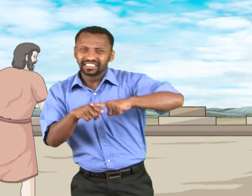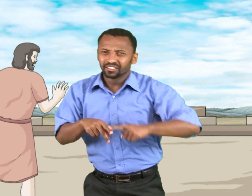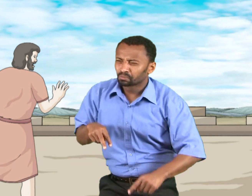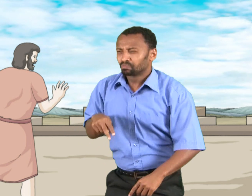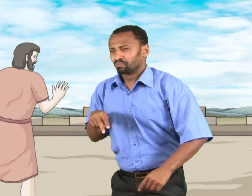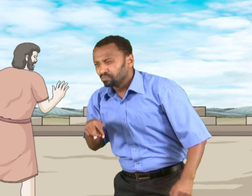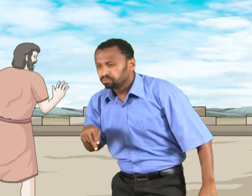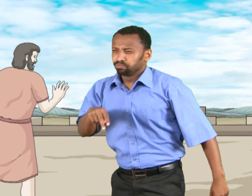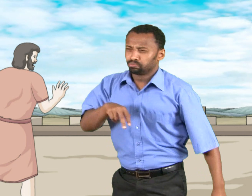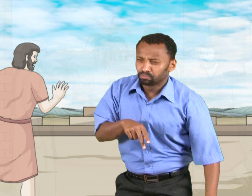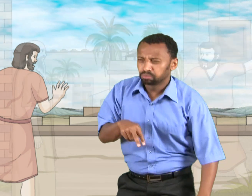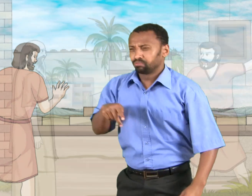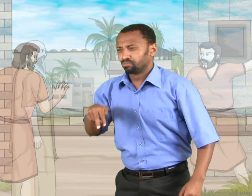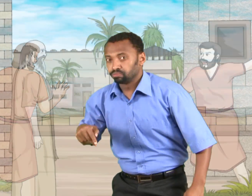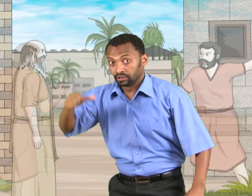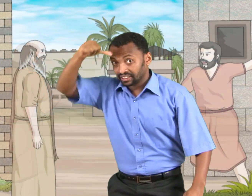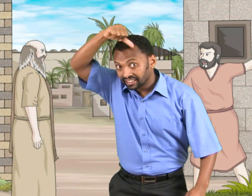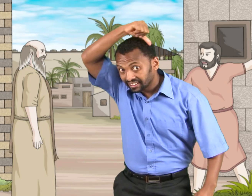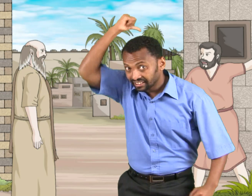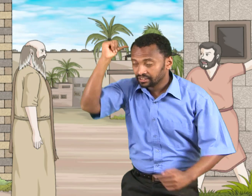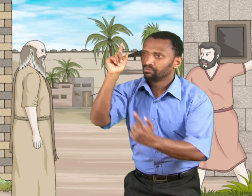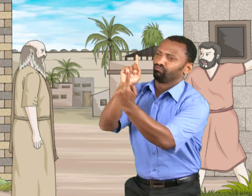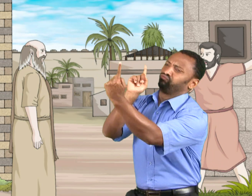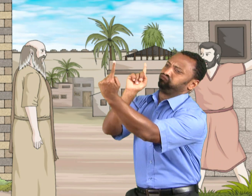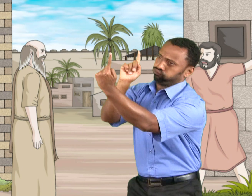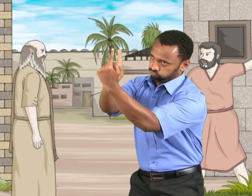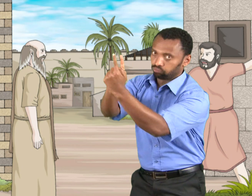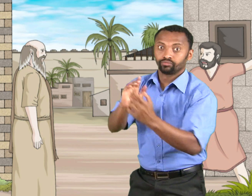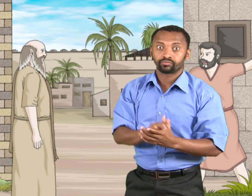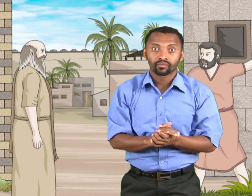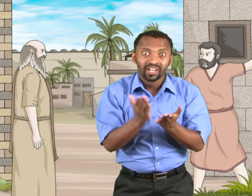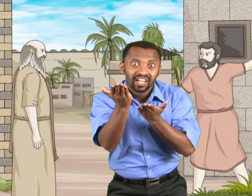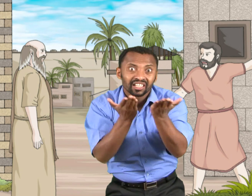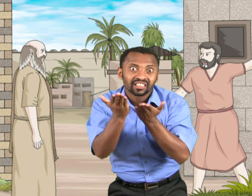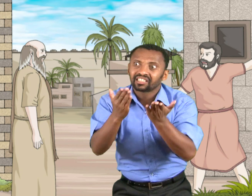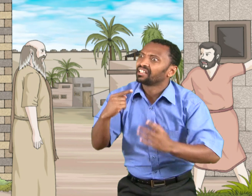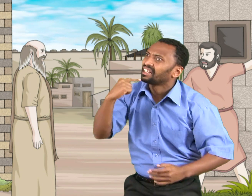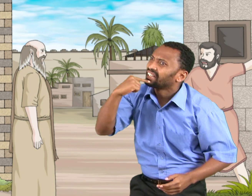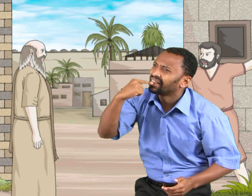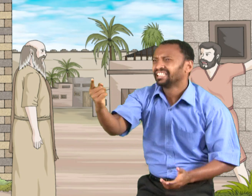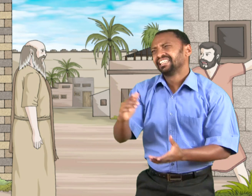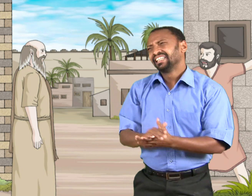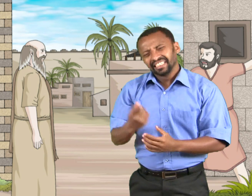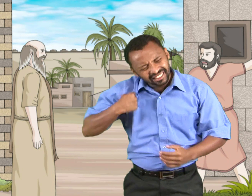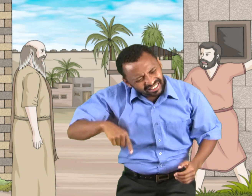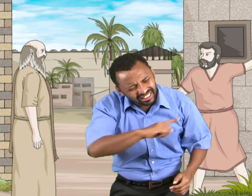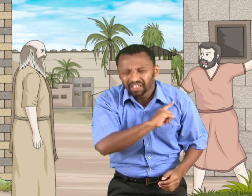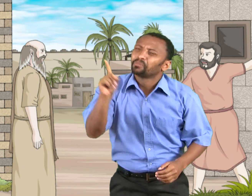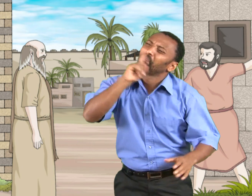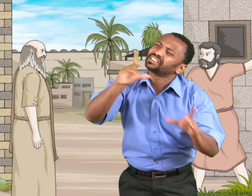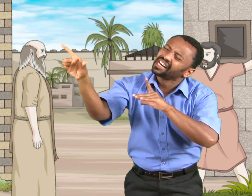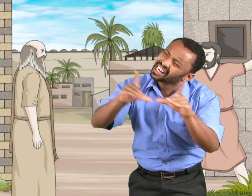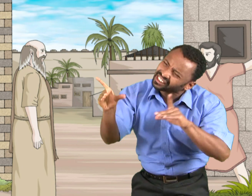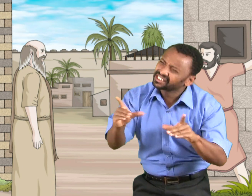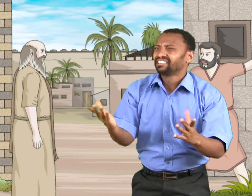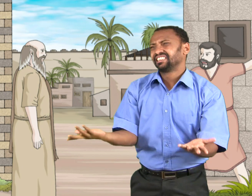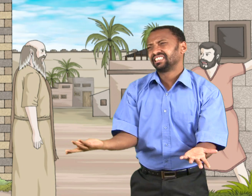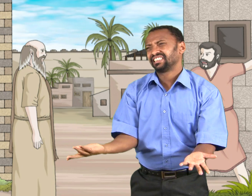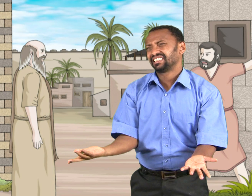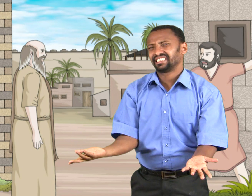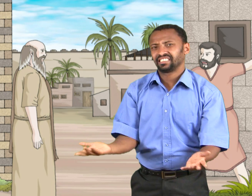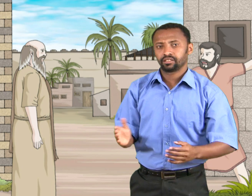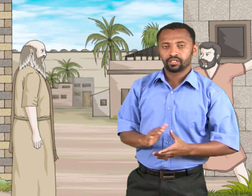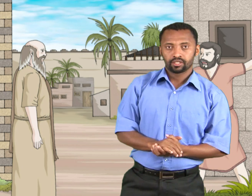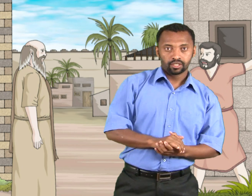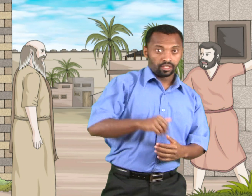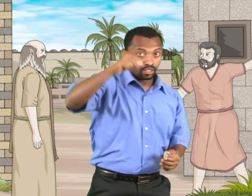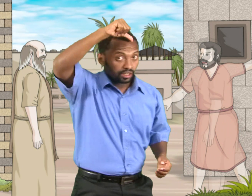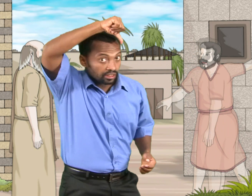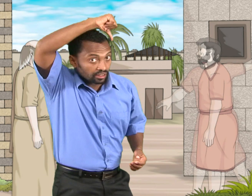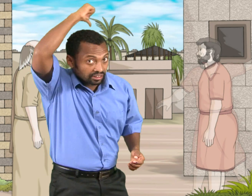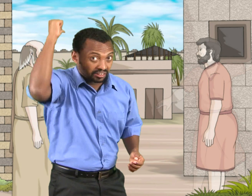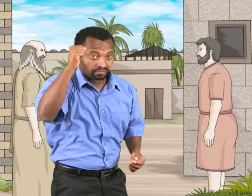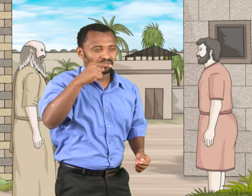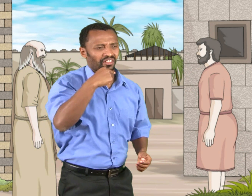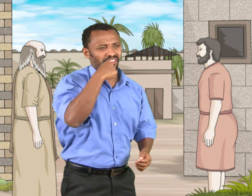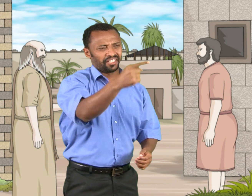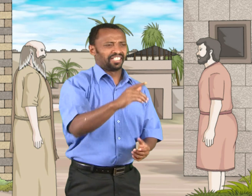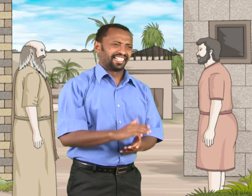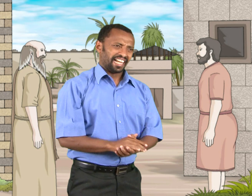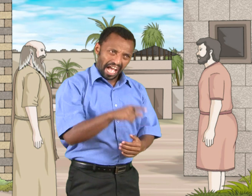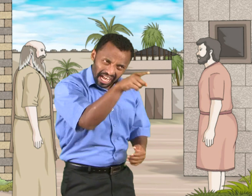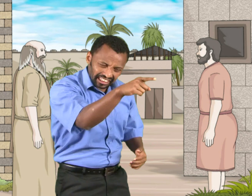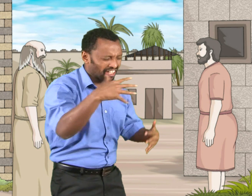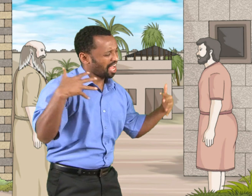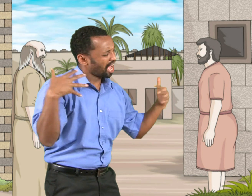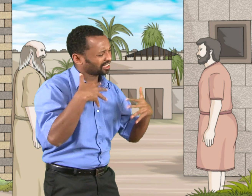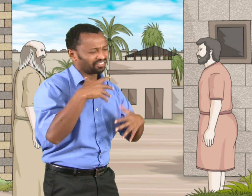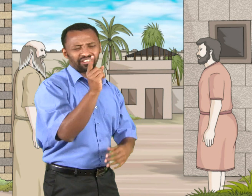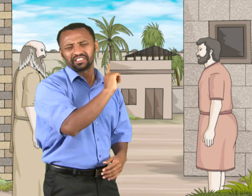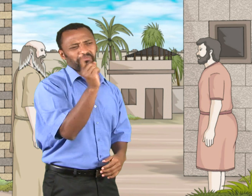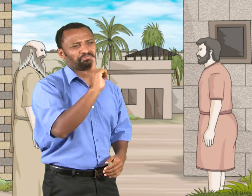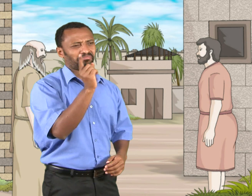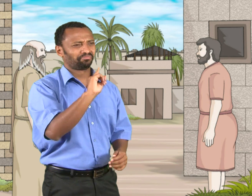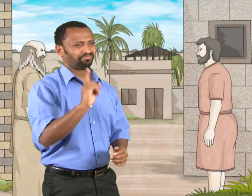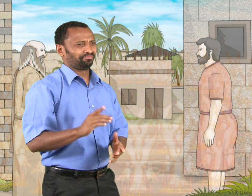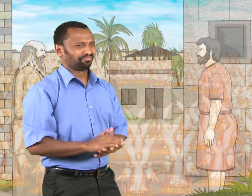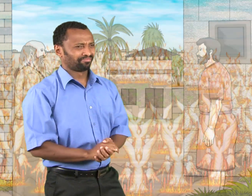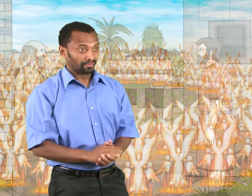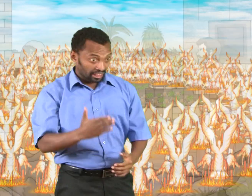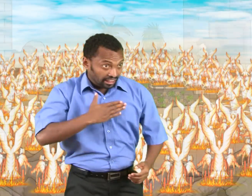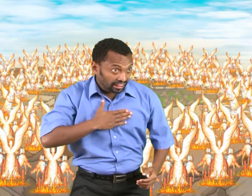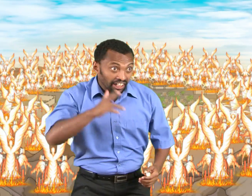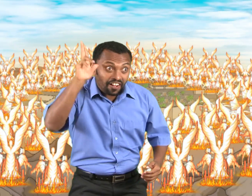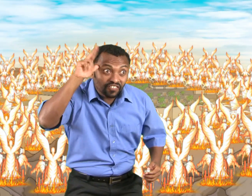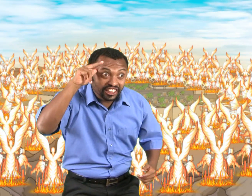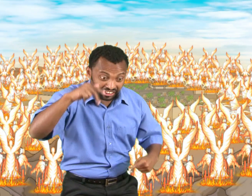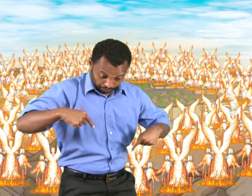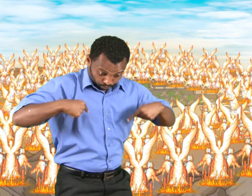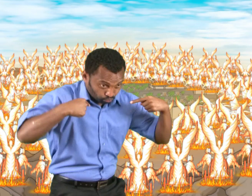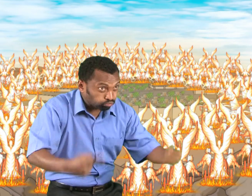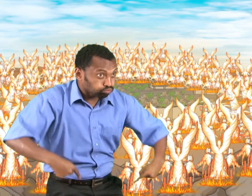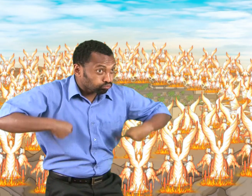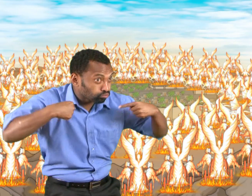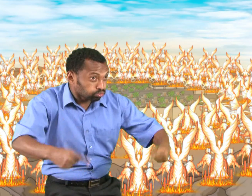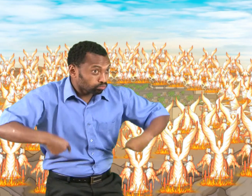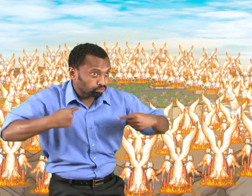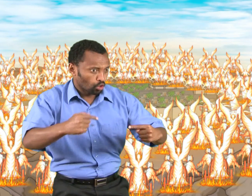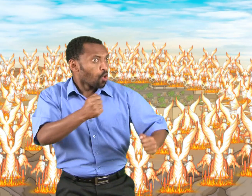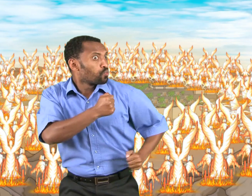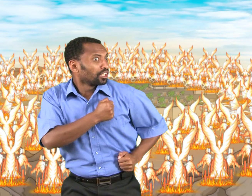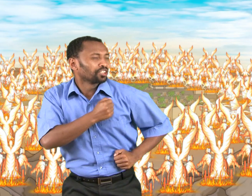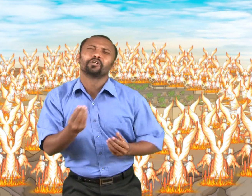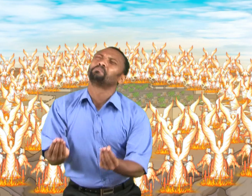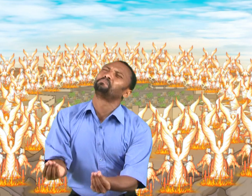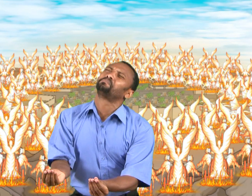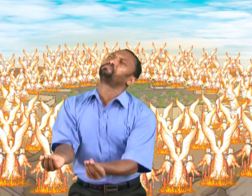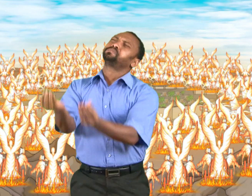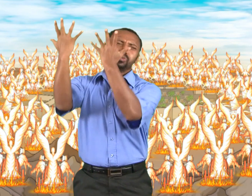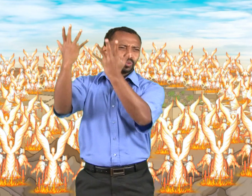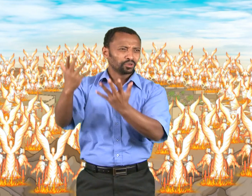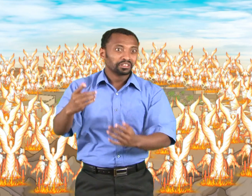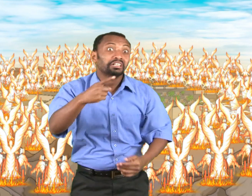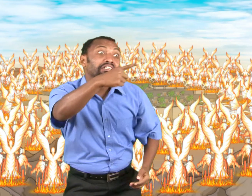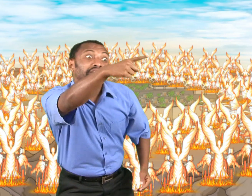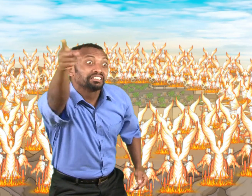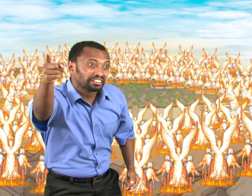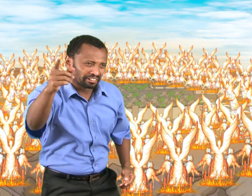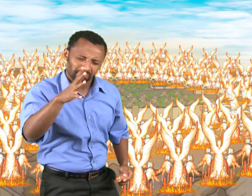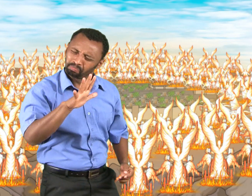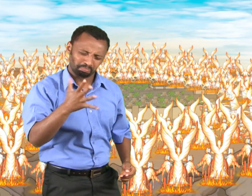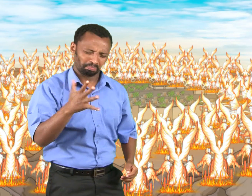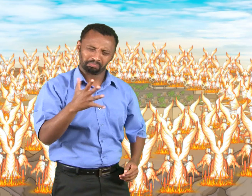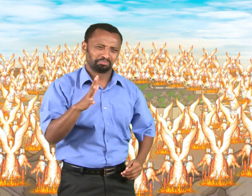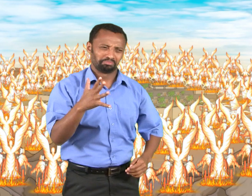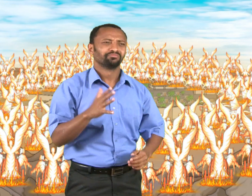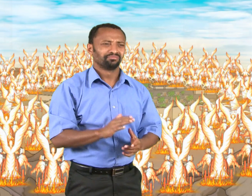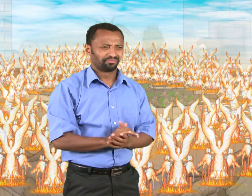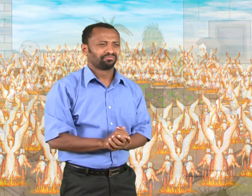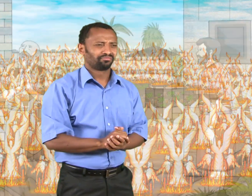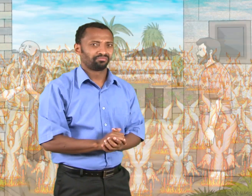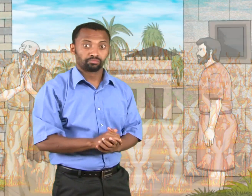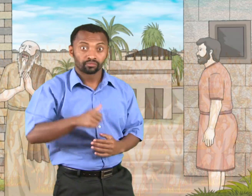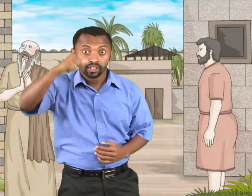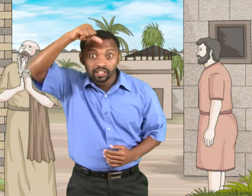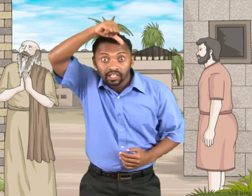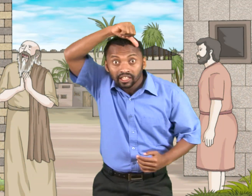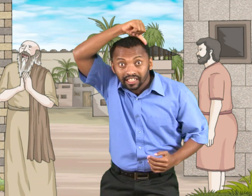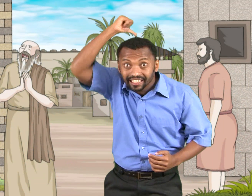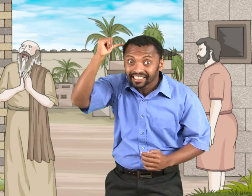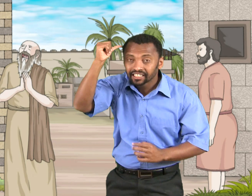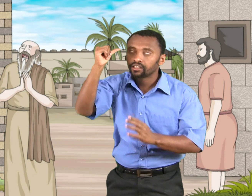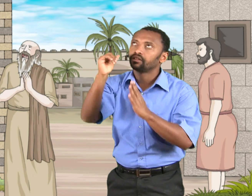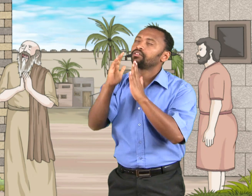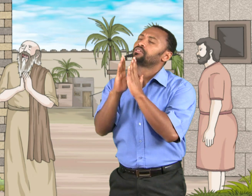So he asked Elisha, “Oh, my master, what are we to do?” “Do not be afraid,” Elisha answered, “for those who are with us are more than those who are with them.”